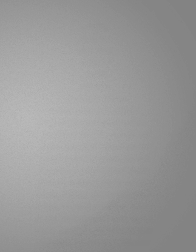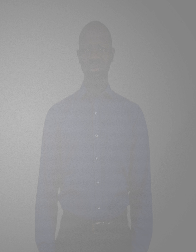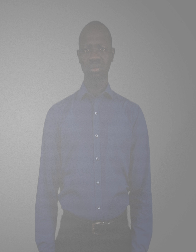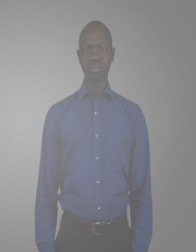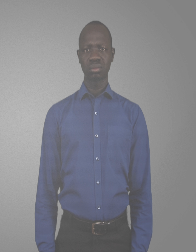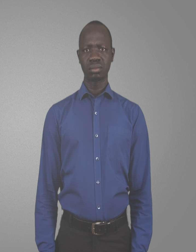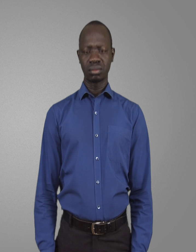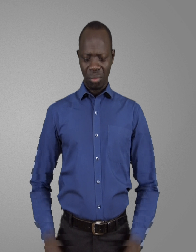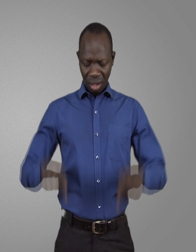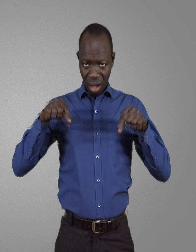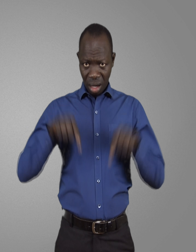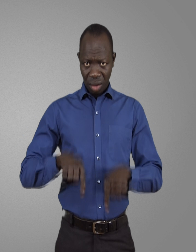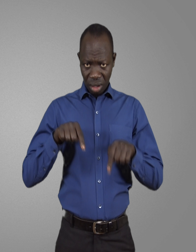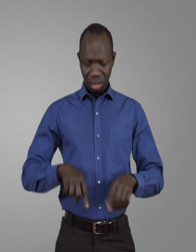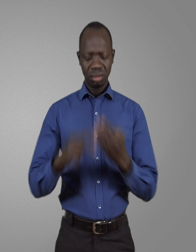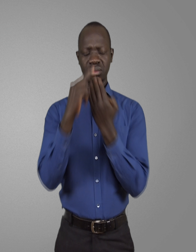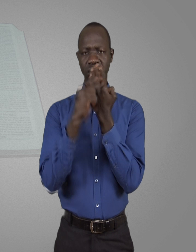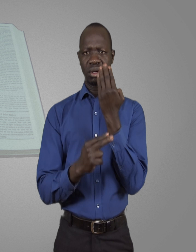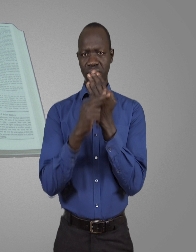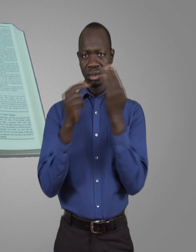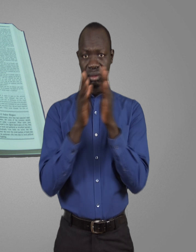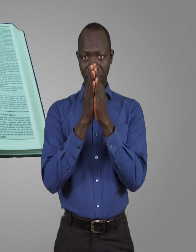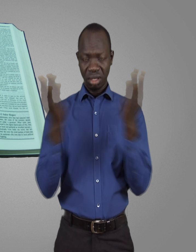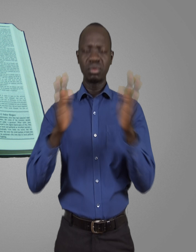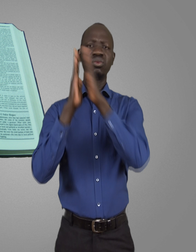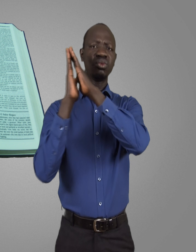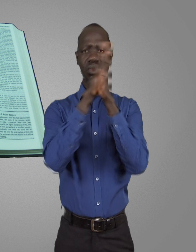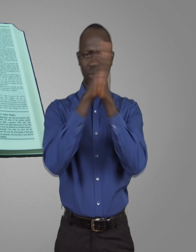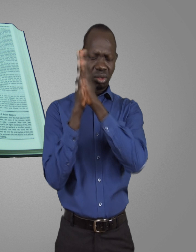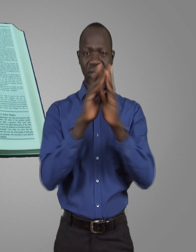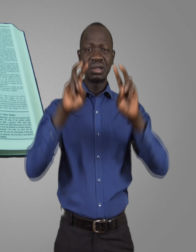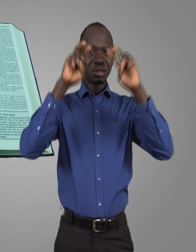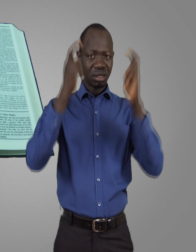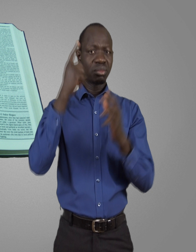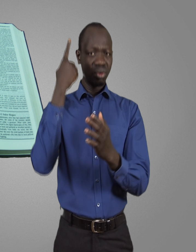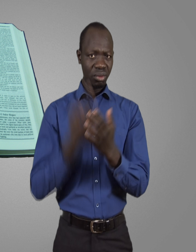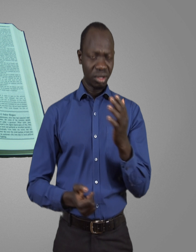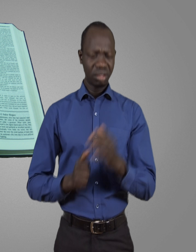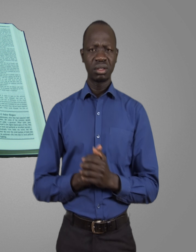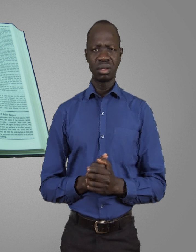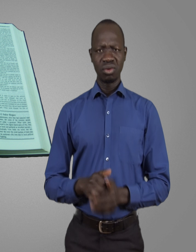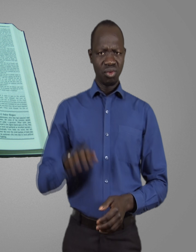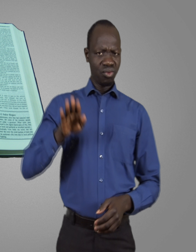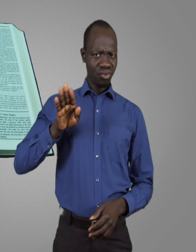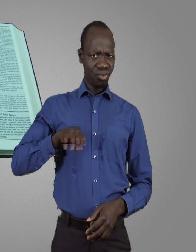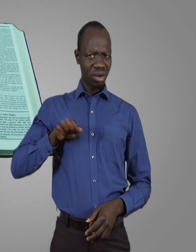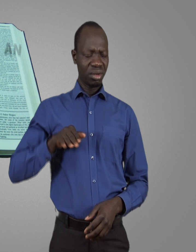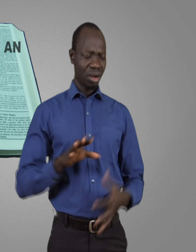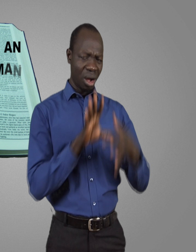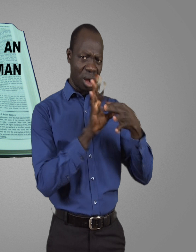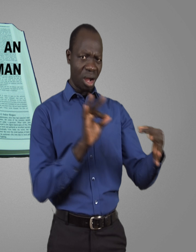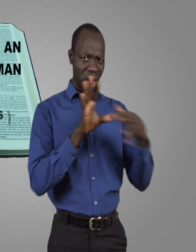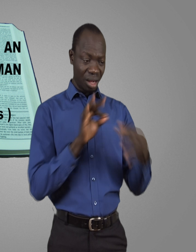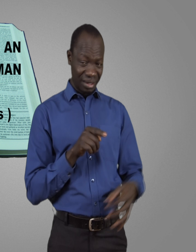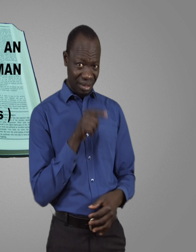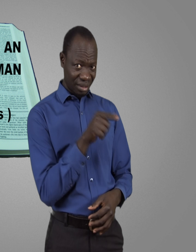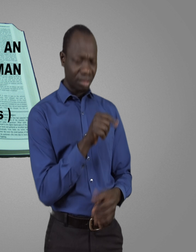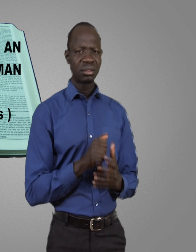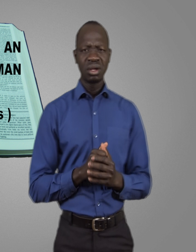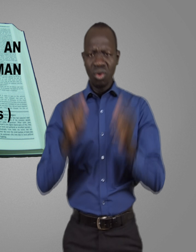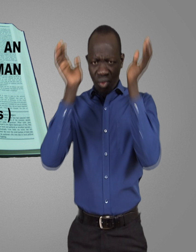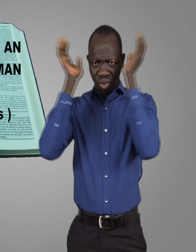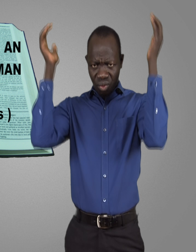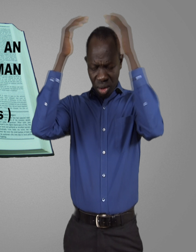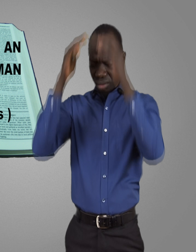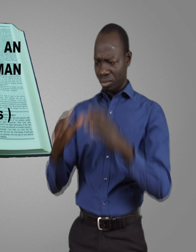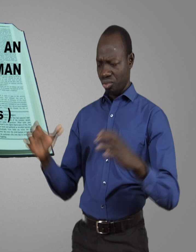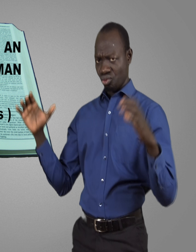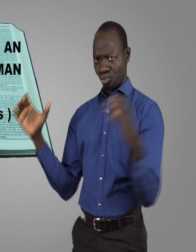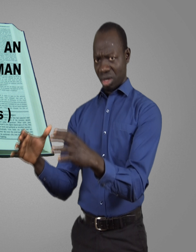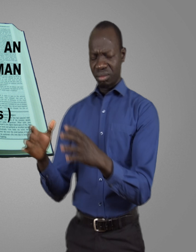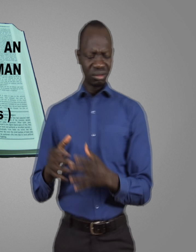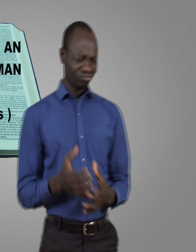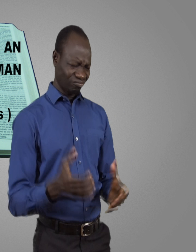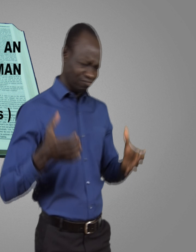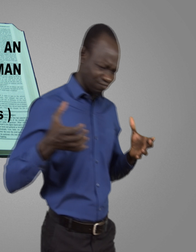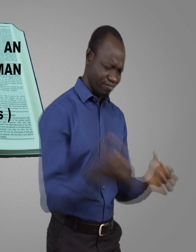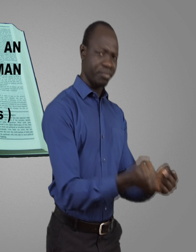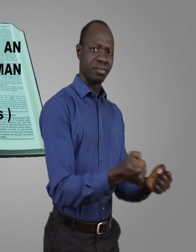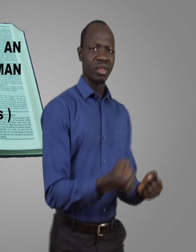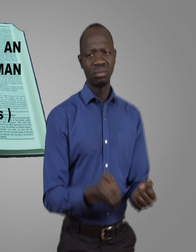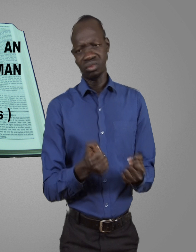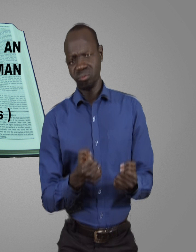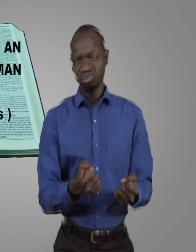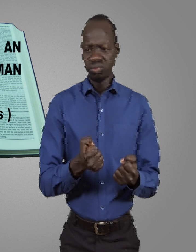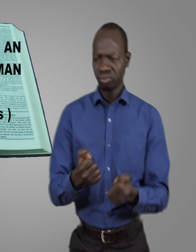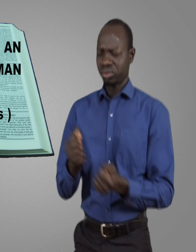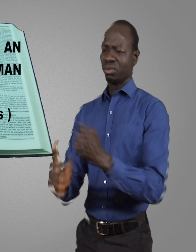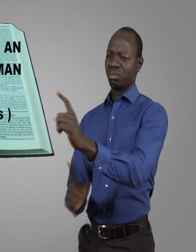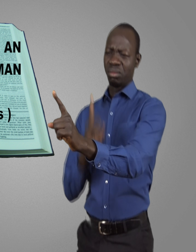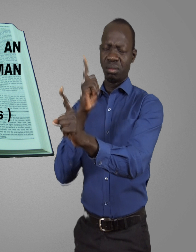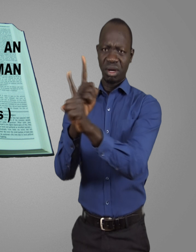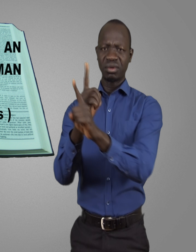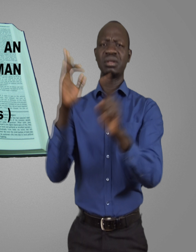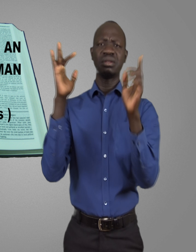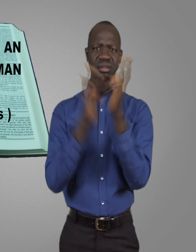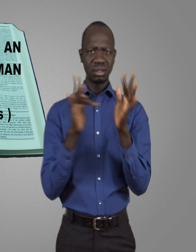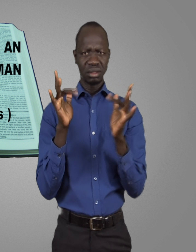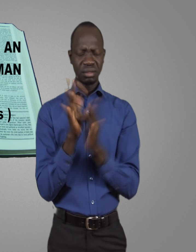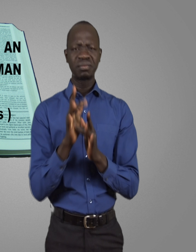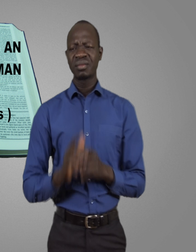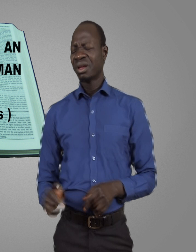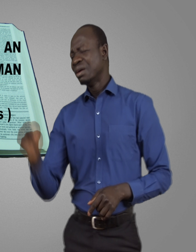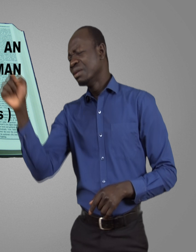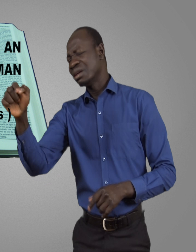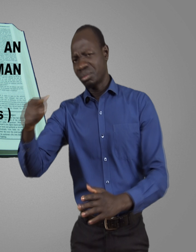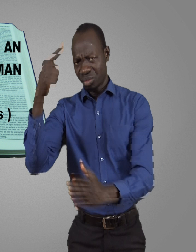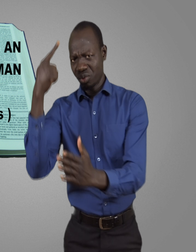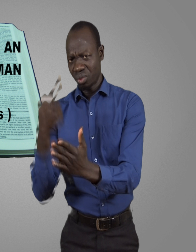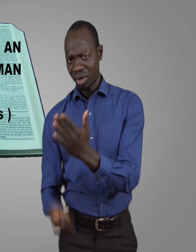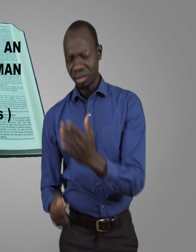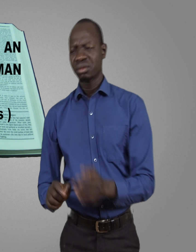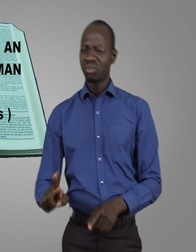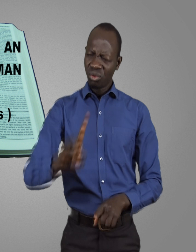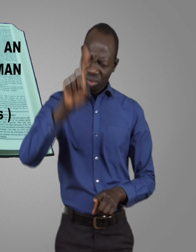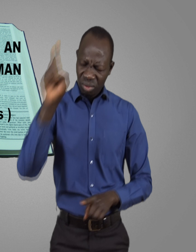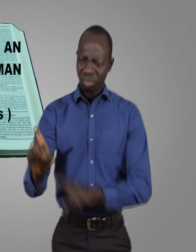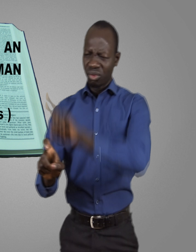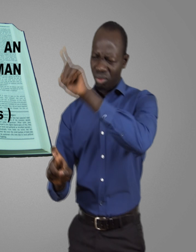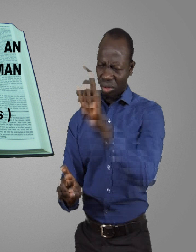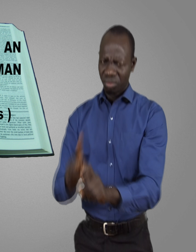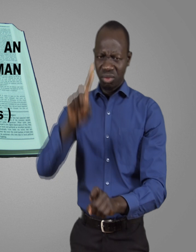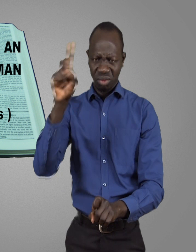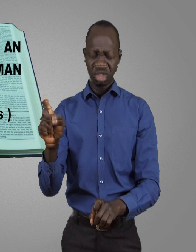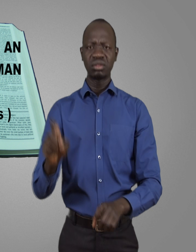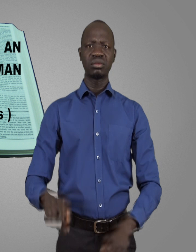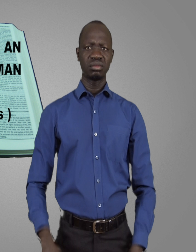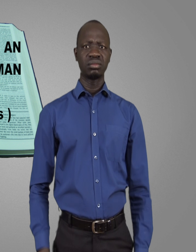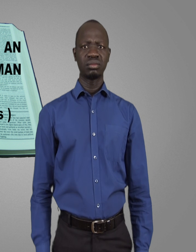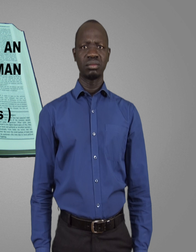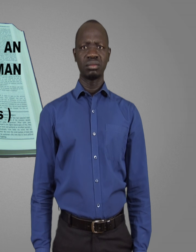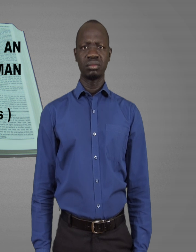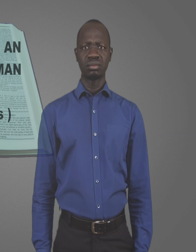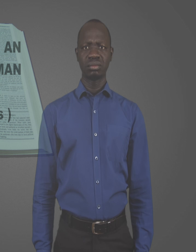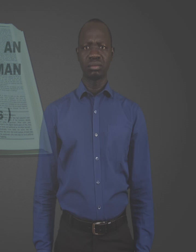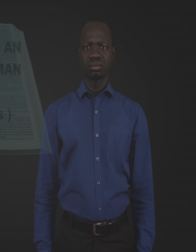Pharisees bring an adulterous woman to Jesus